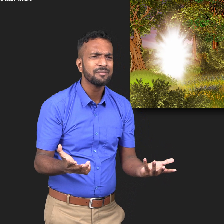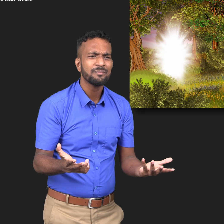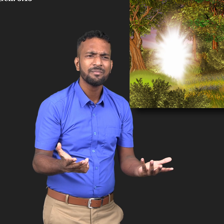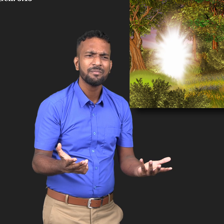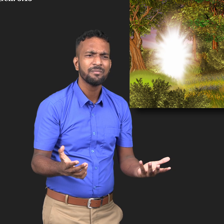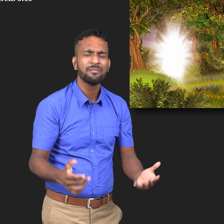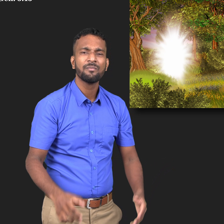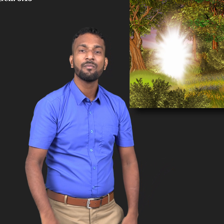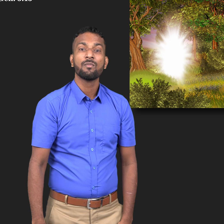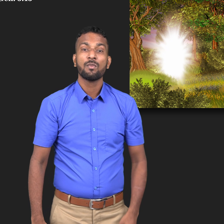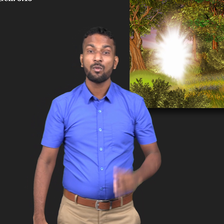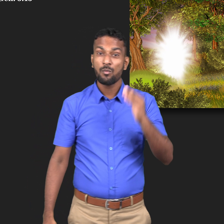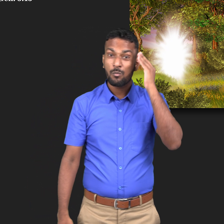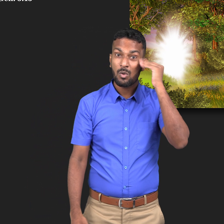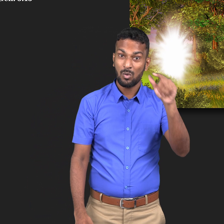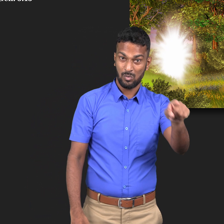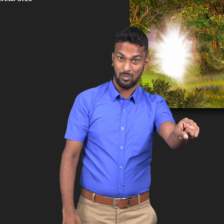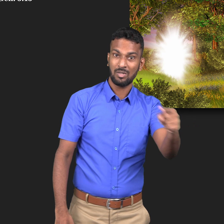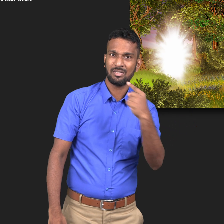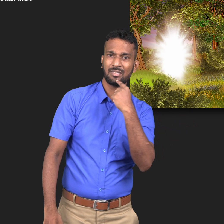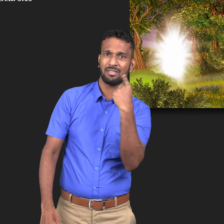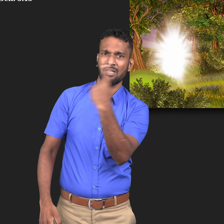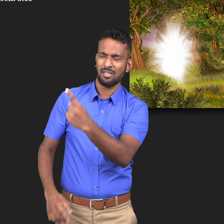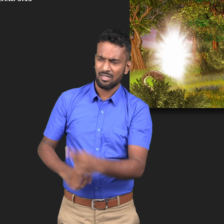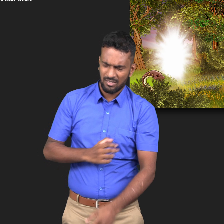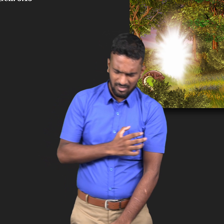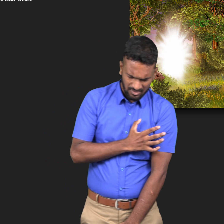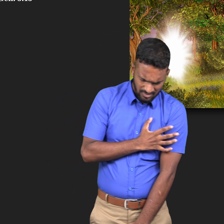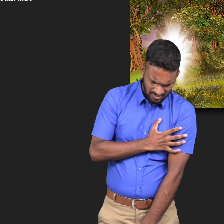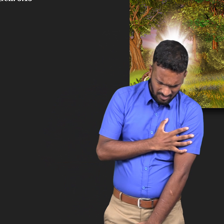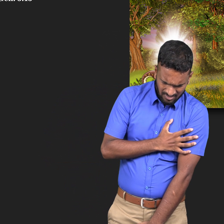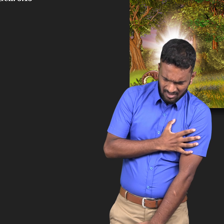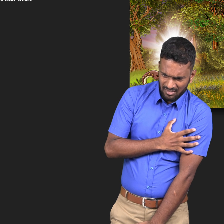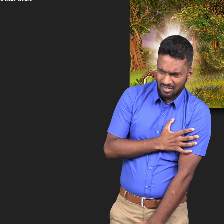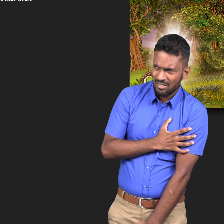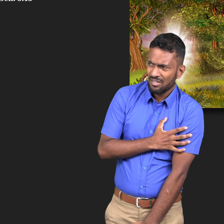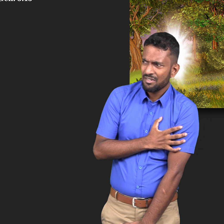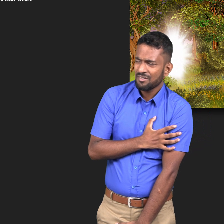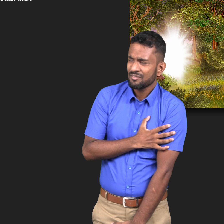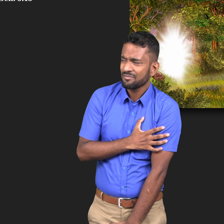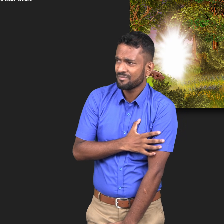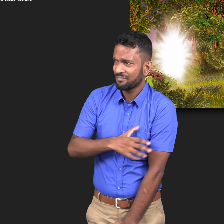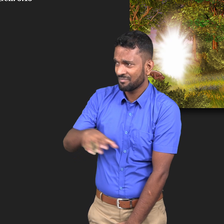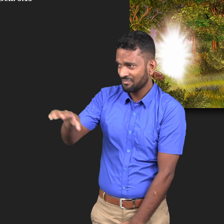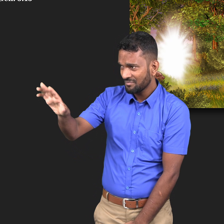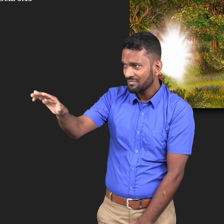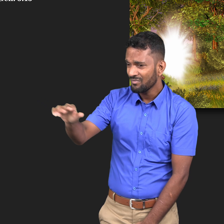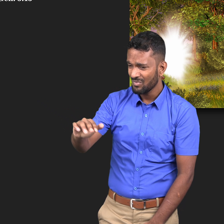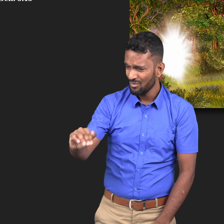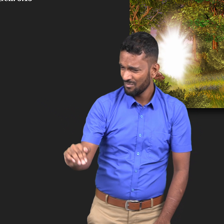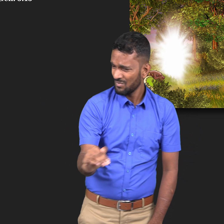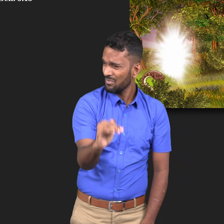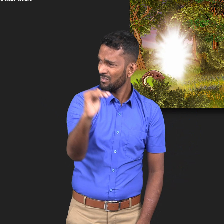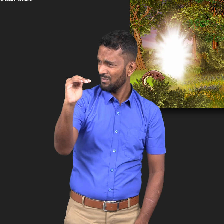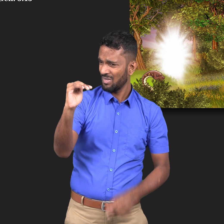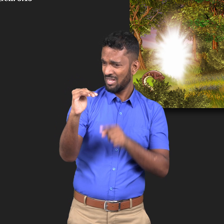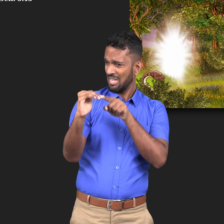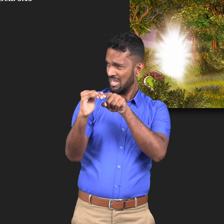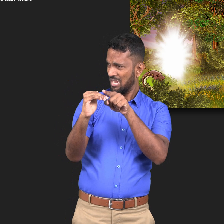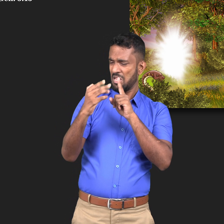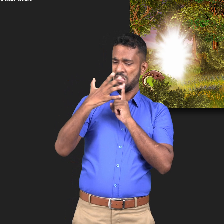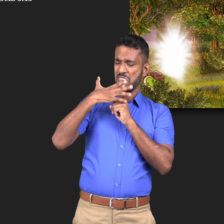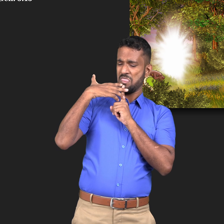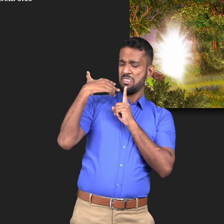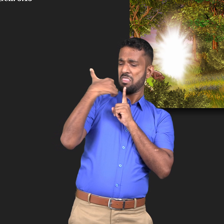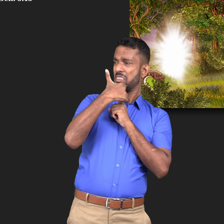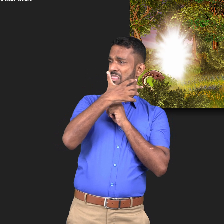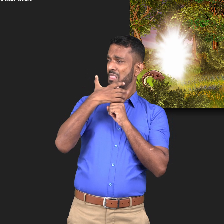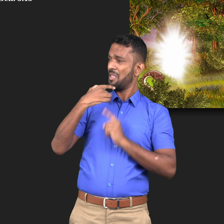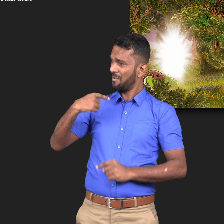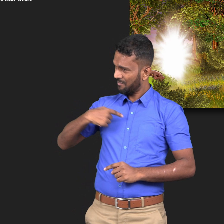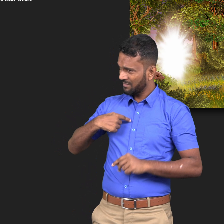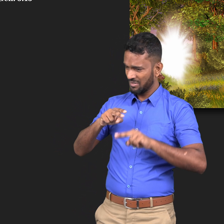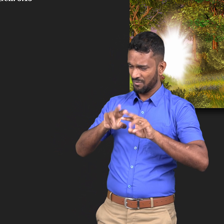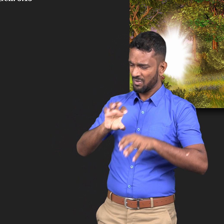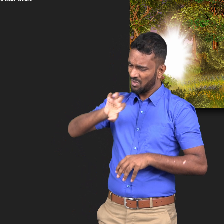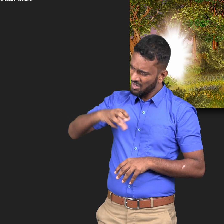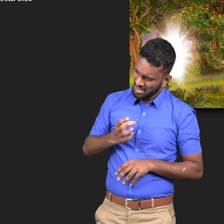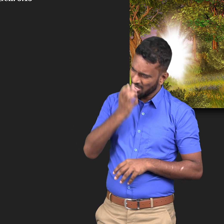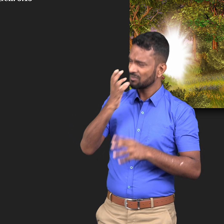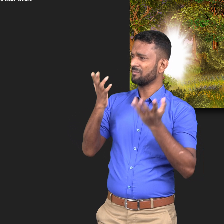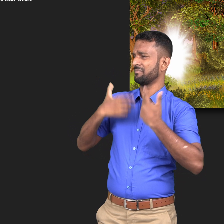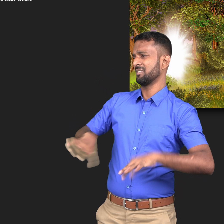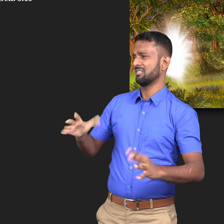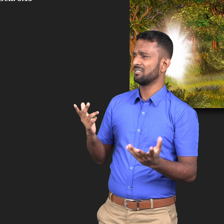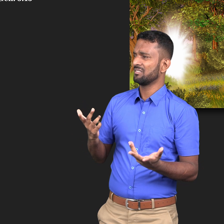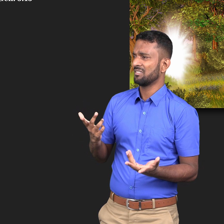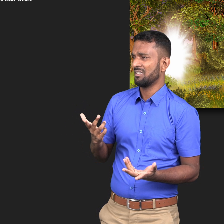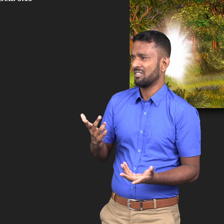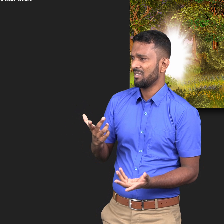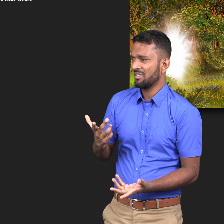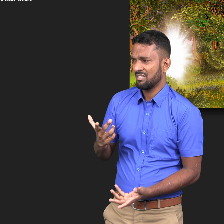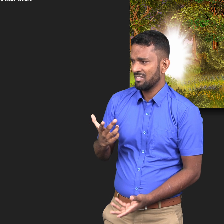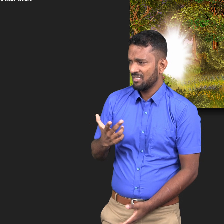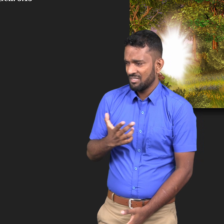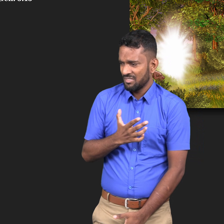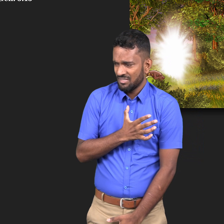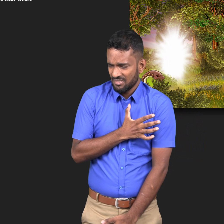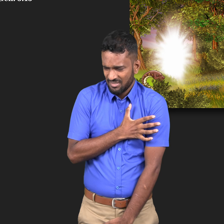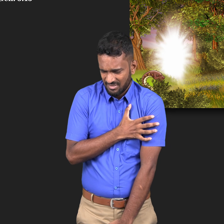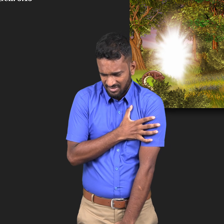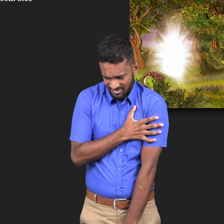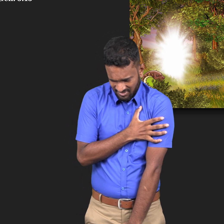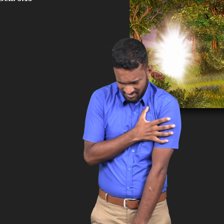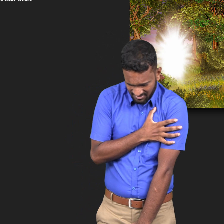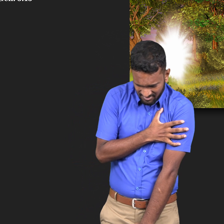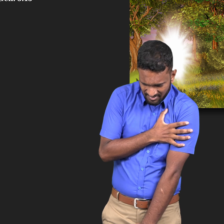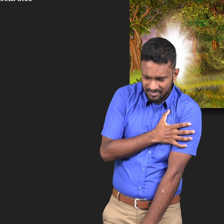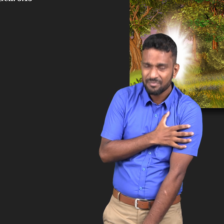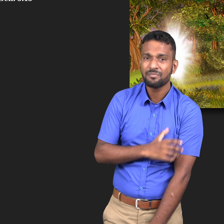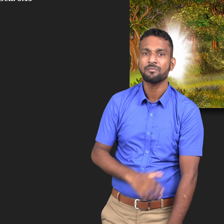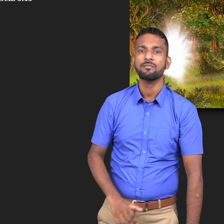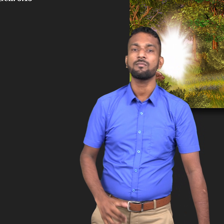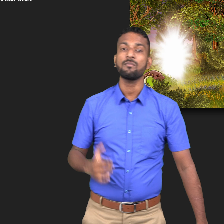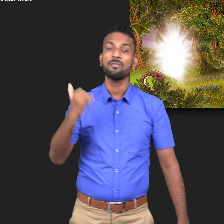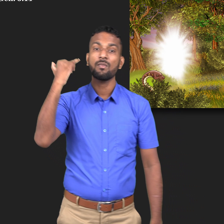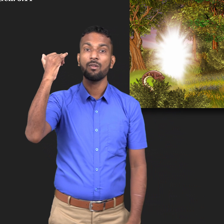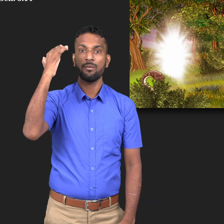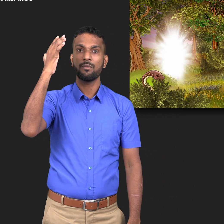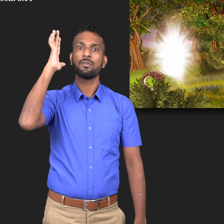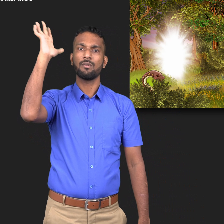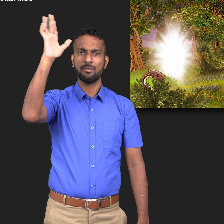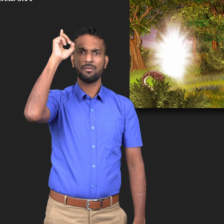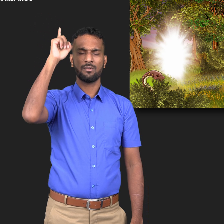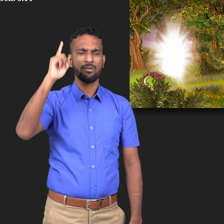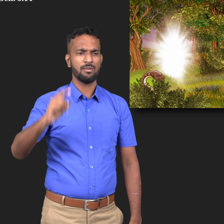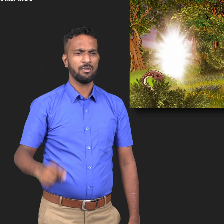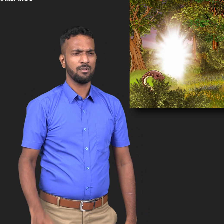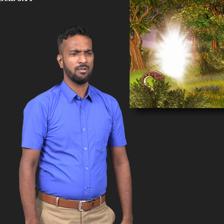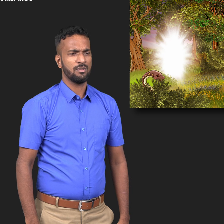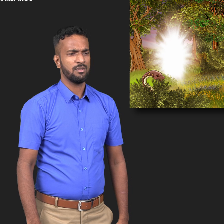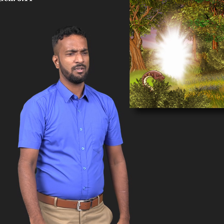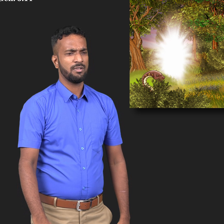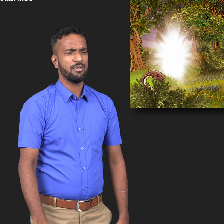“The serpent deceived me,” she replied, “and I ate.”